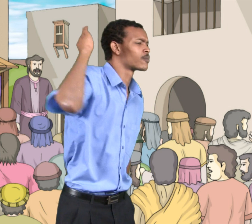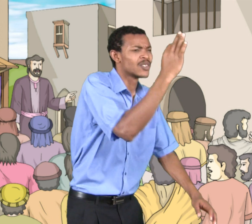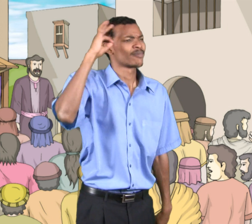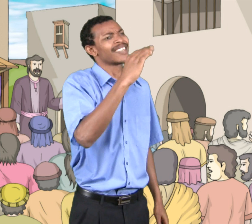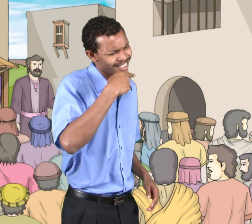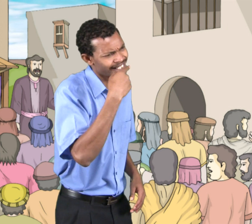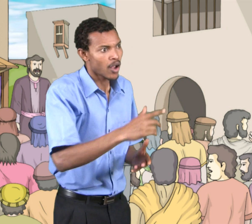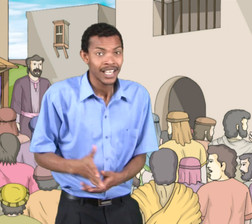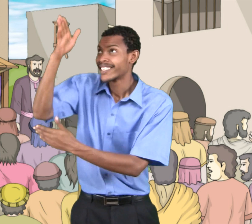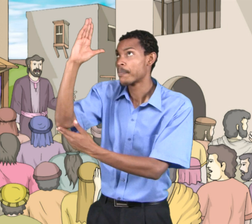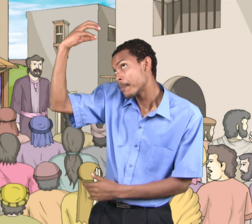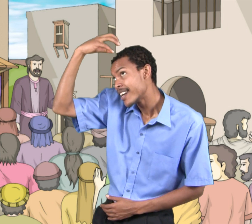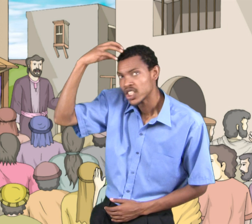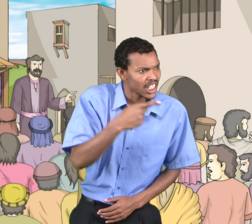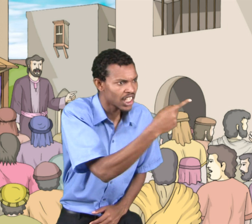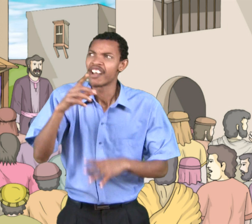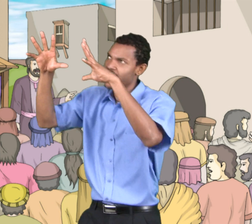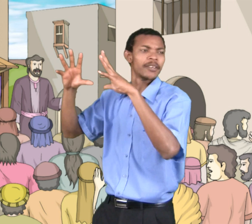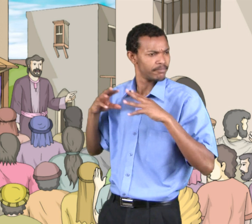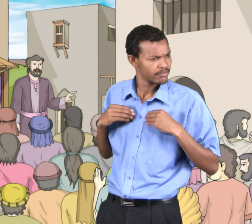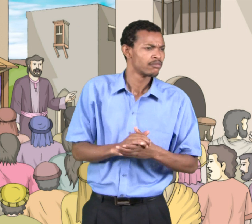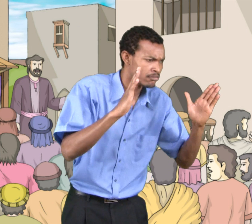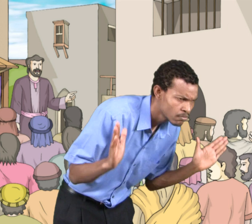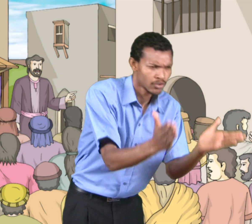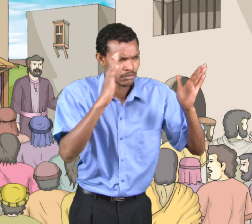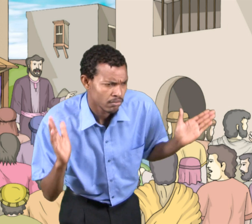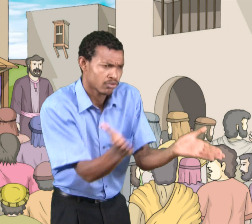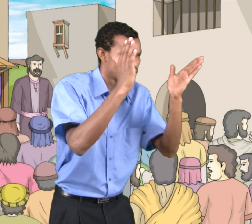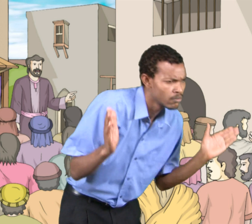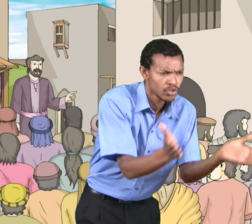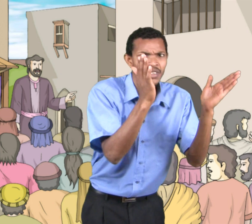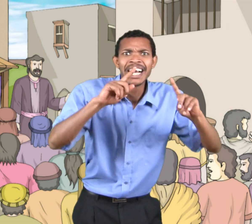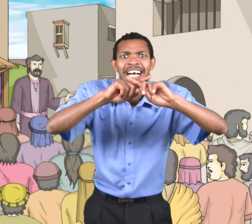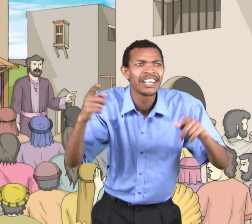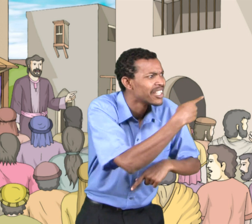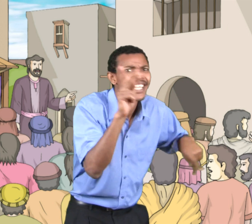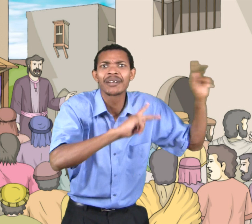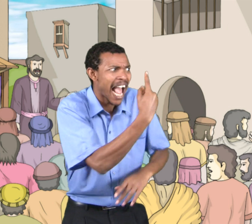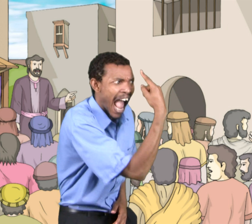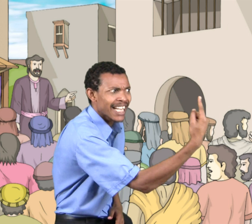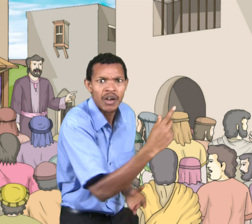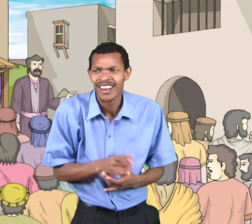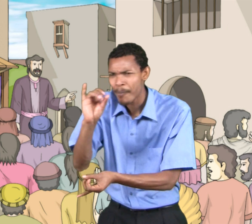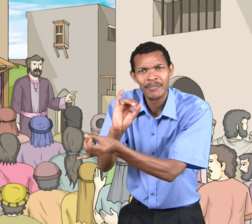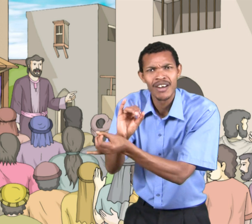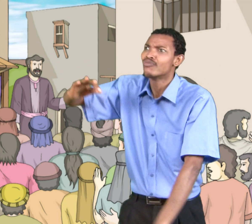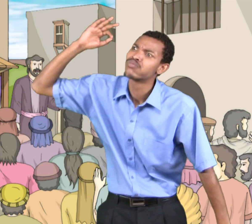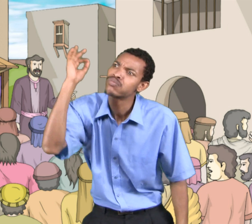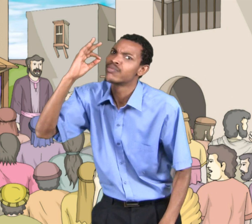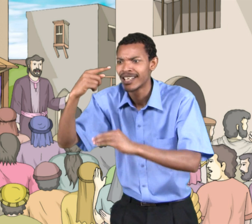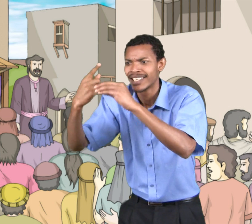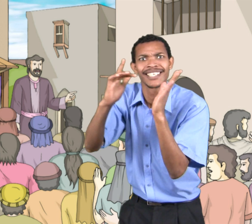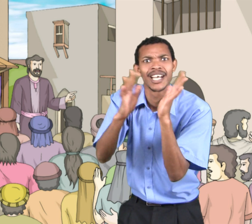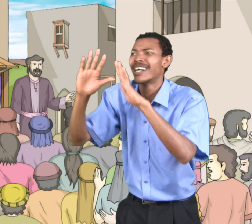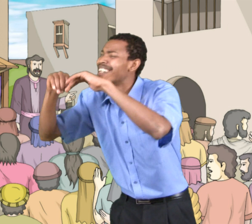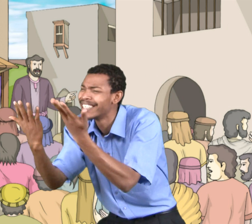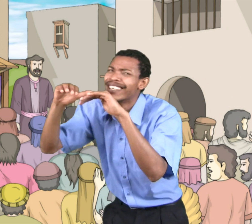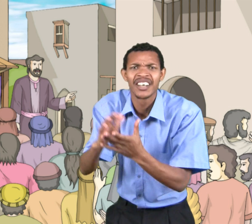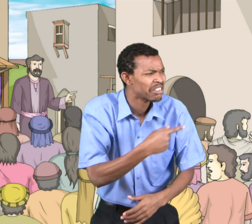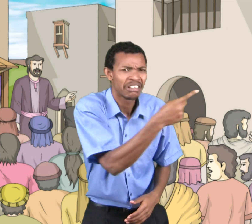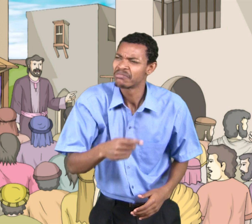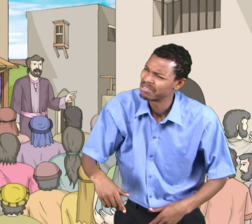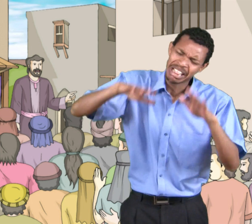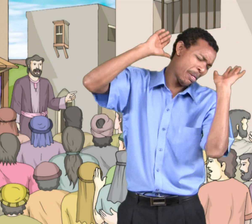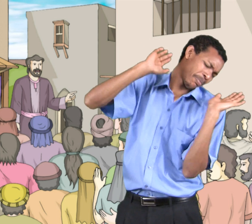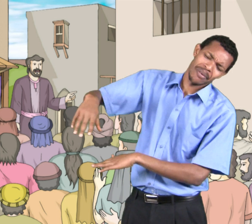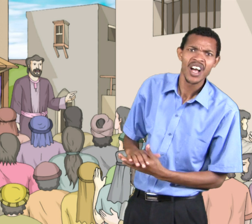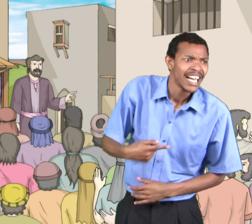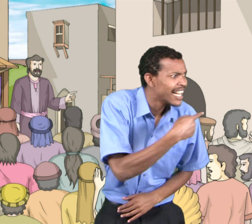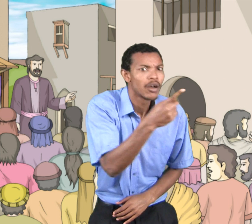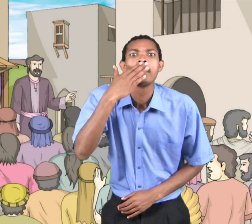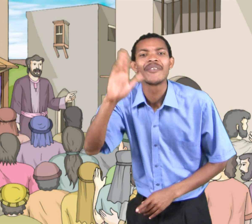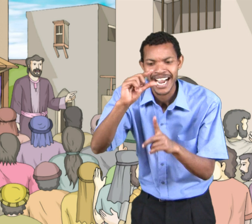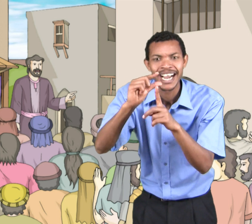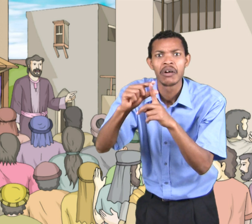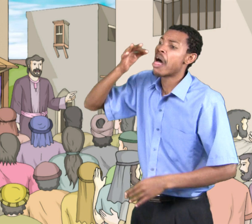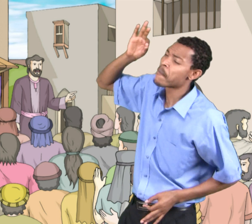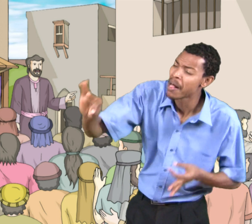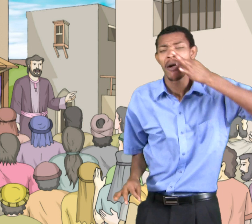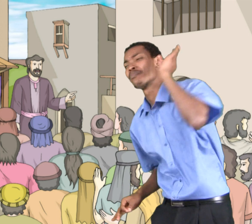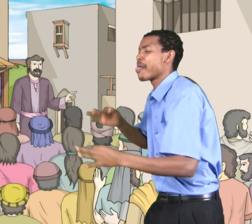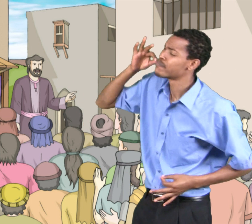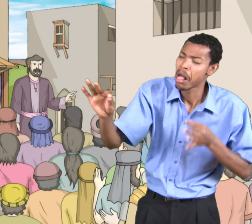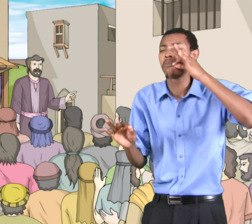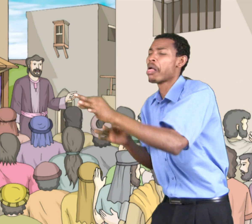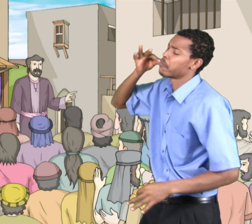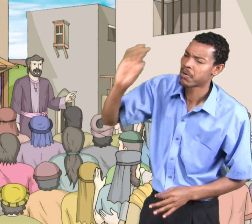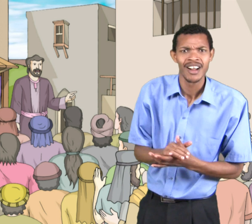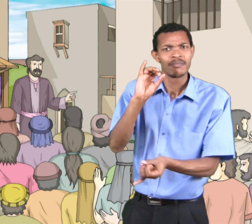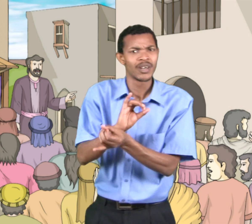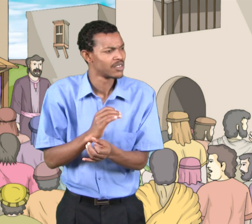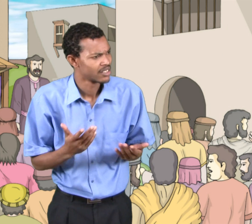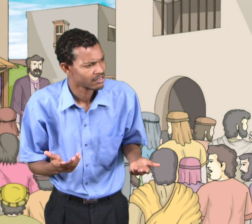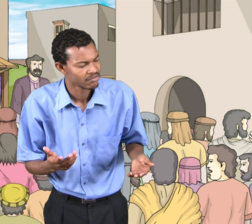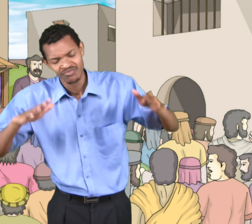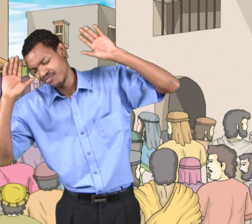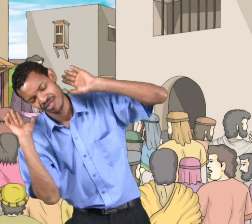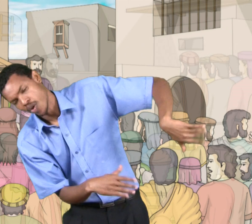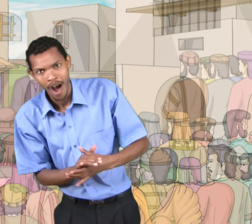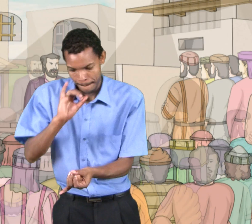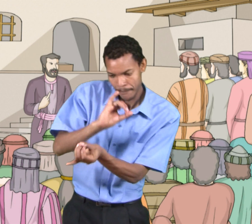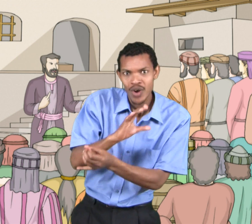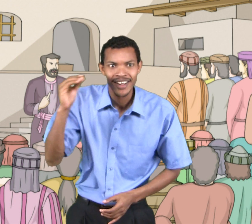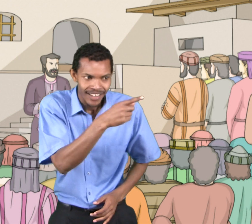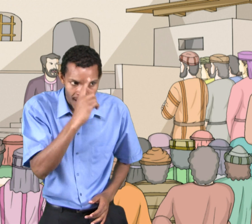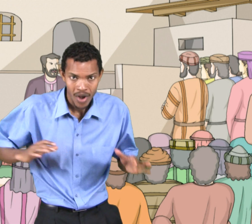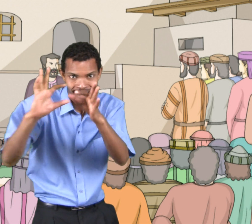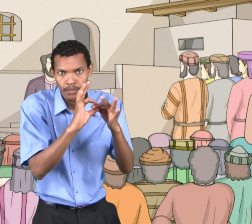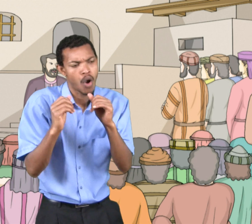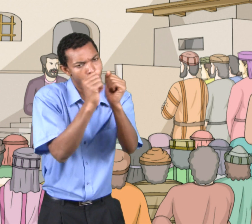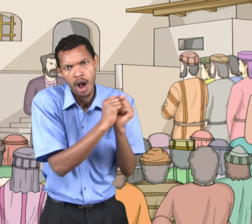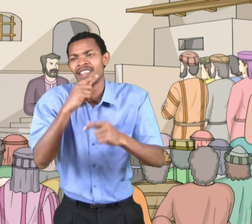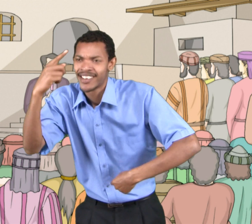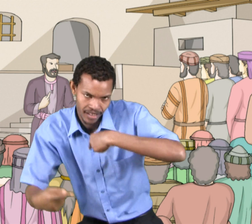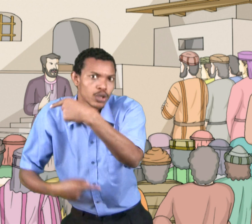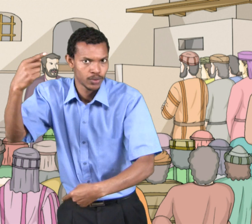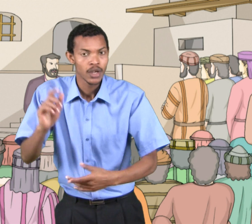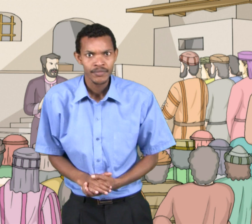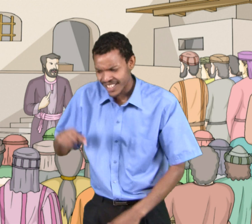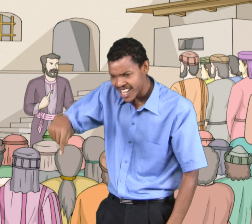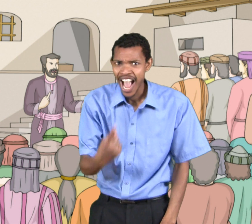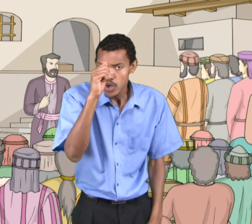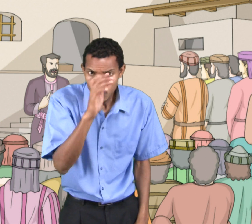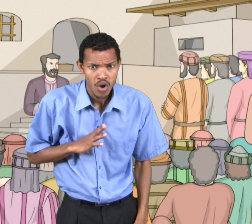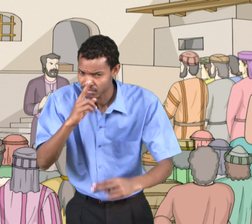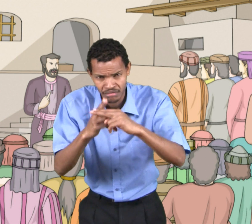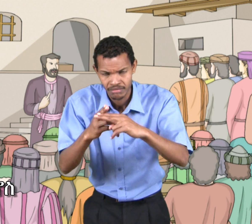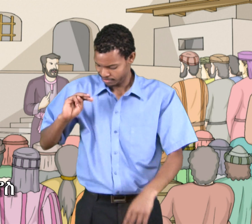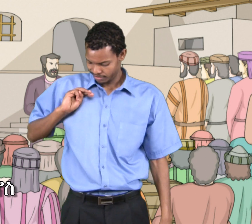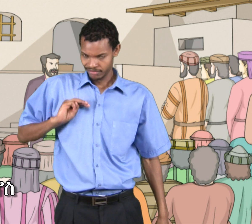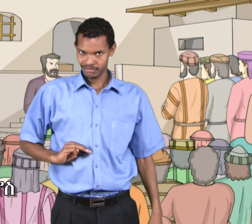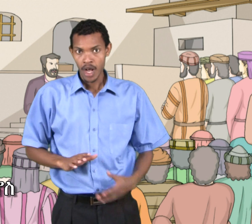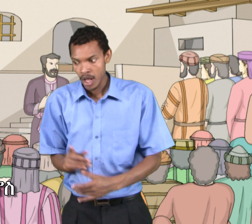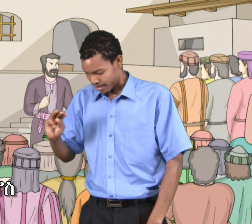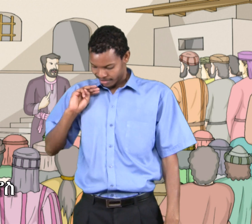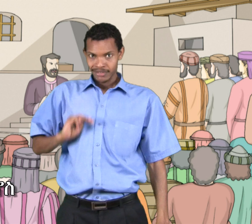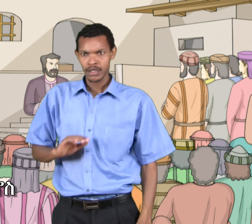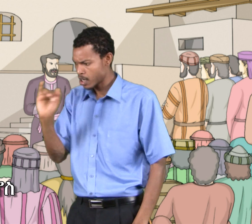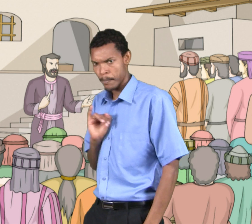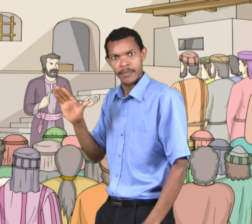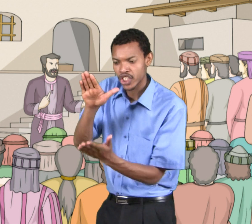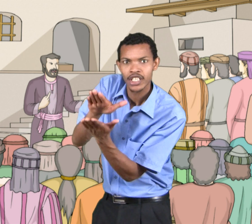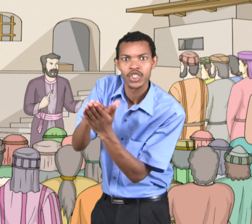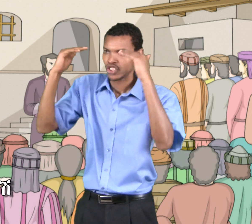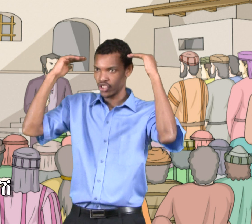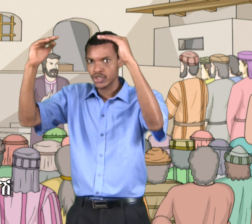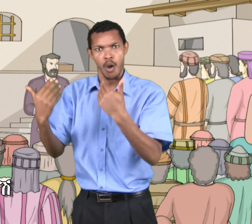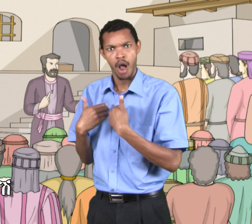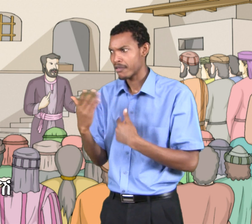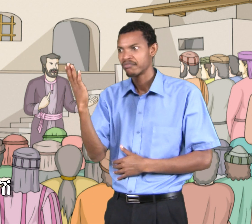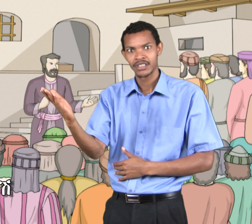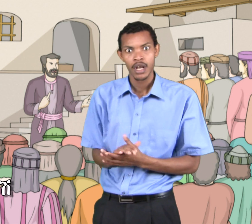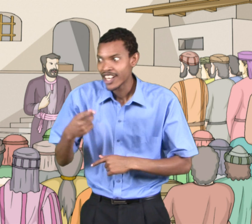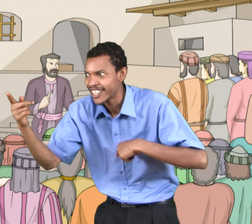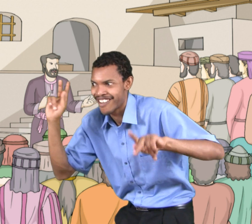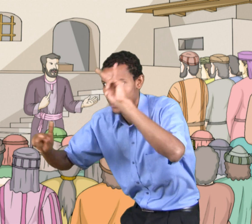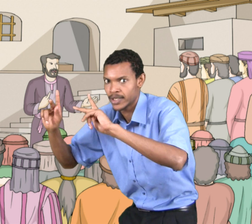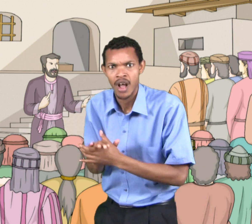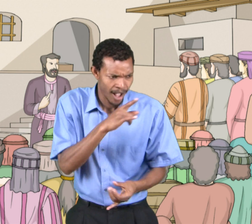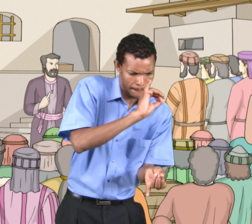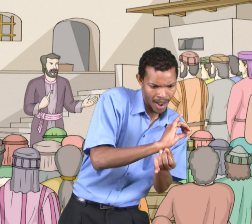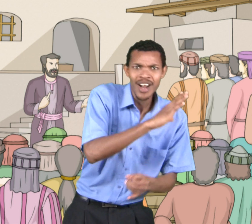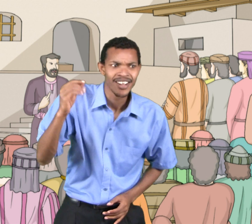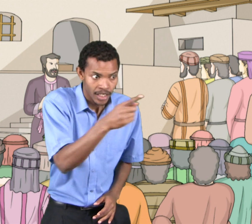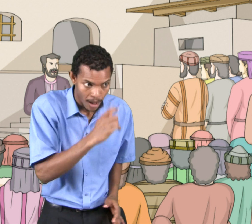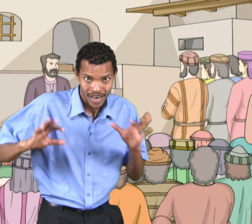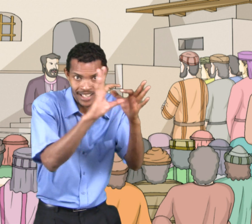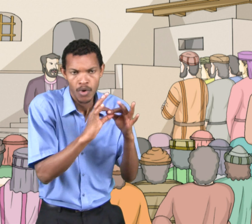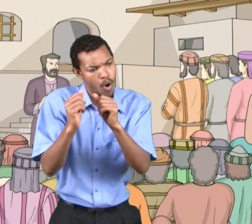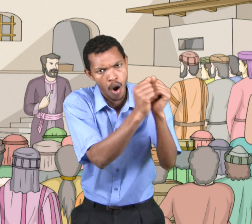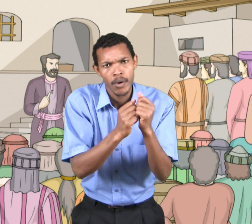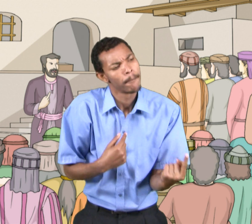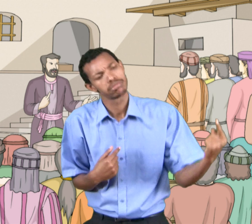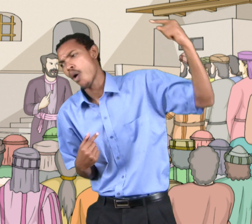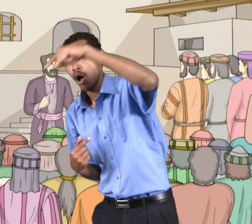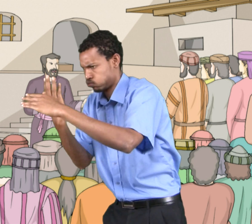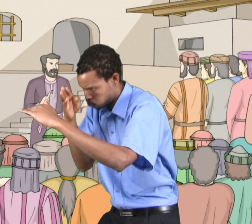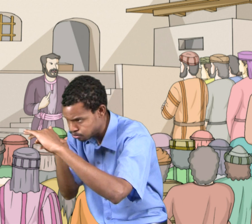But when some of them stubbornly refused to believe and publicly maligned the Way, Paul took his disciples and left the synagogue to conduct daily discussions in the lecture hall of Tyrannus.